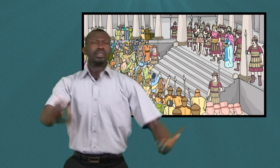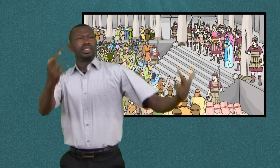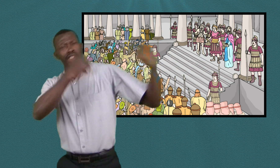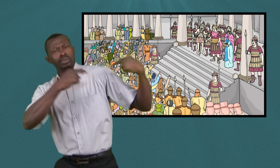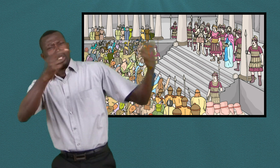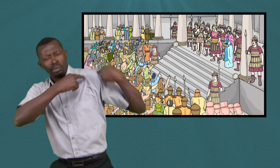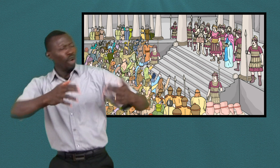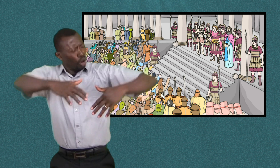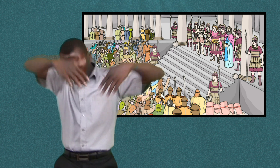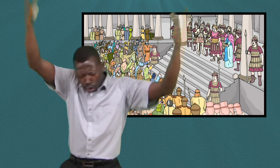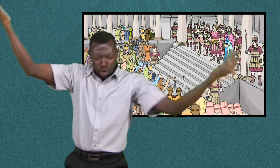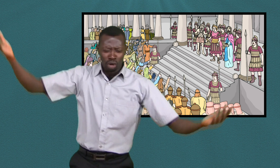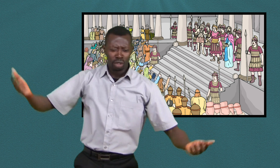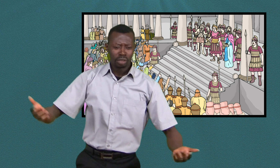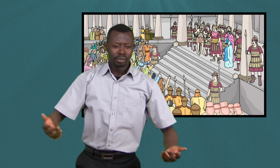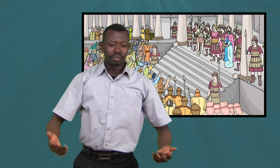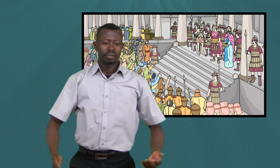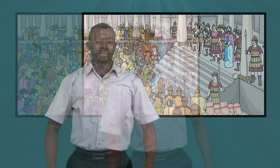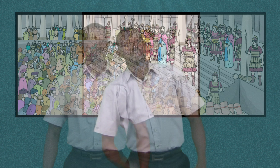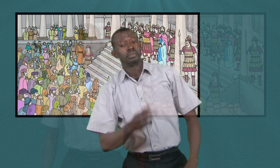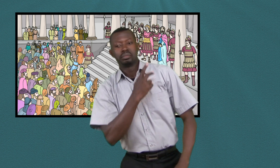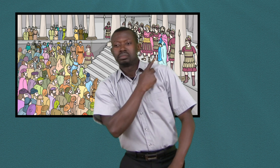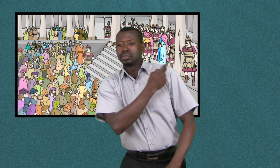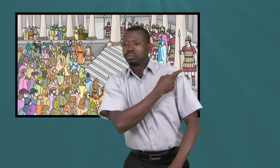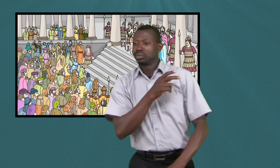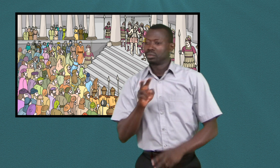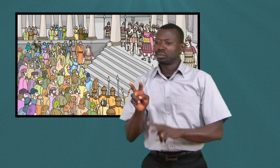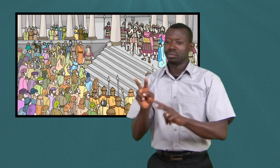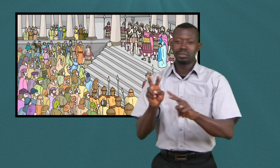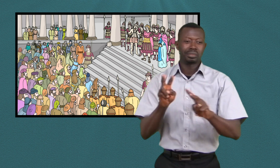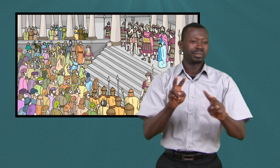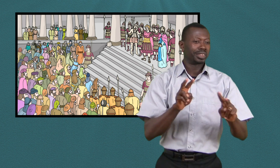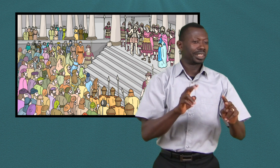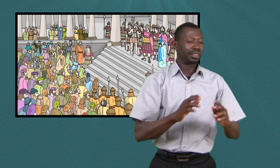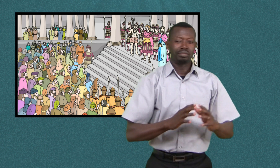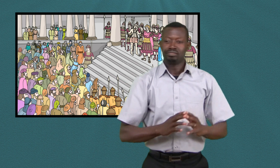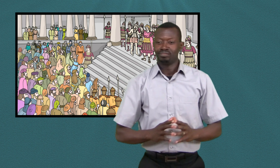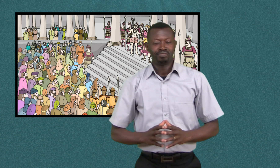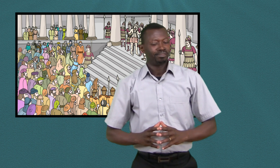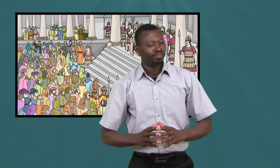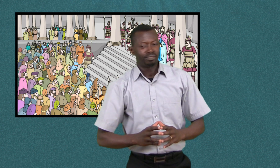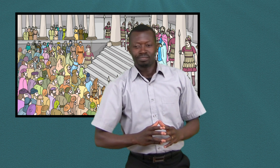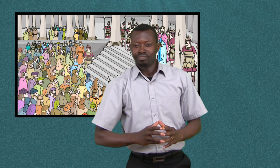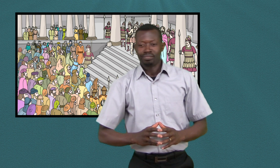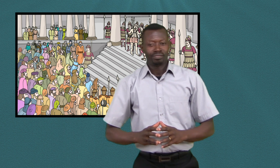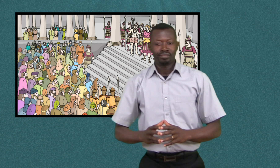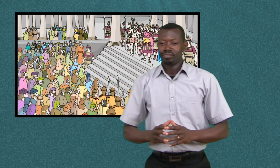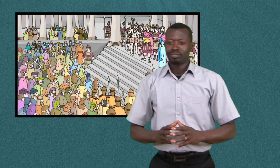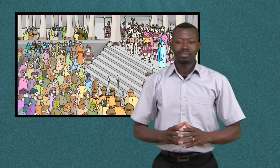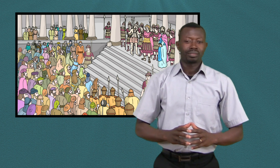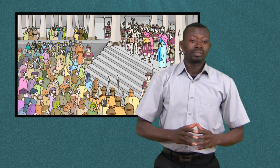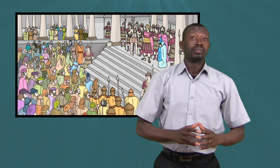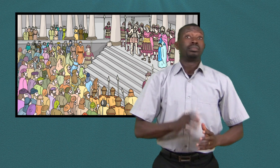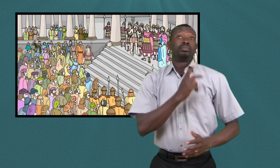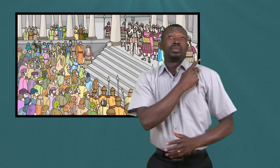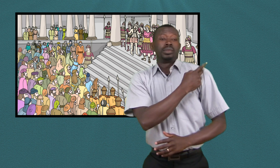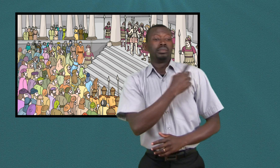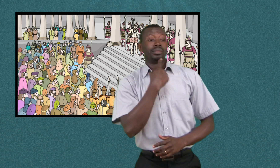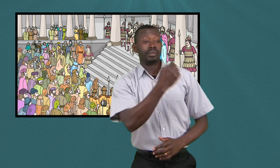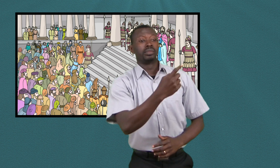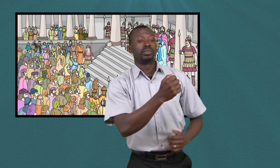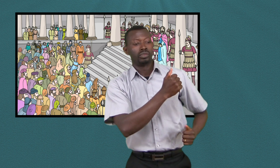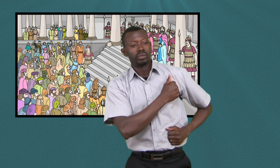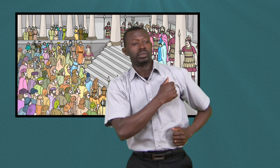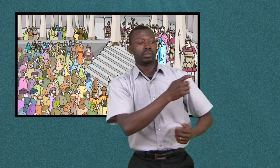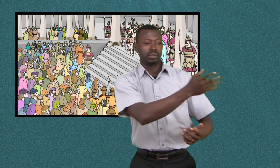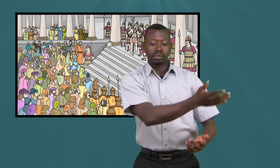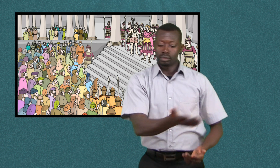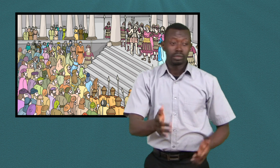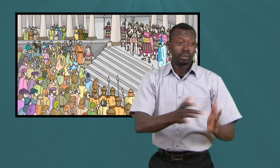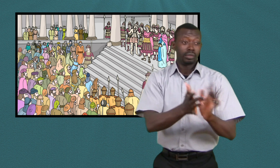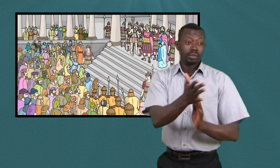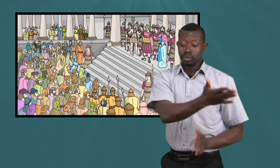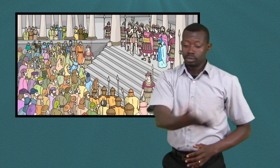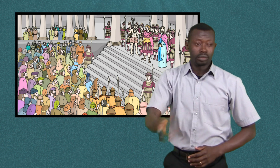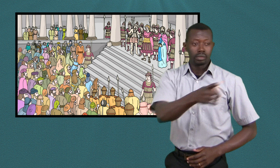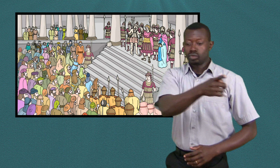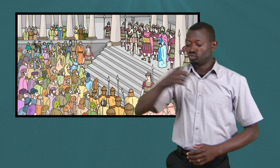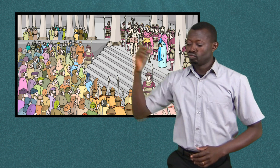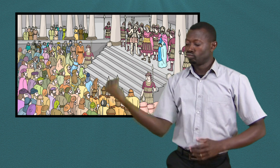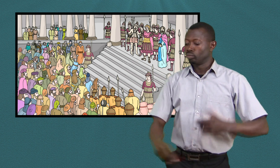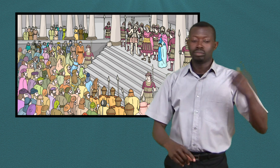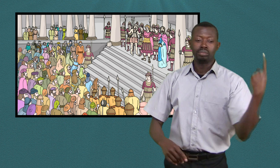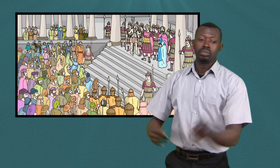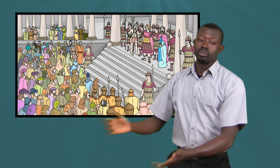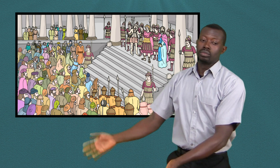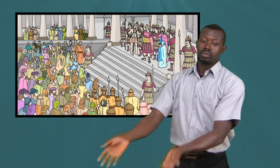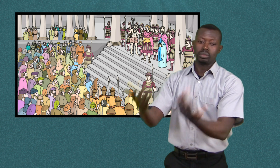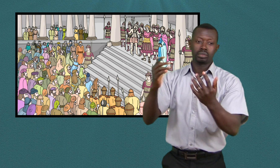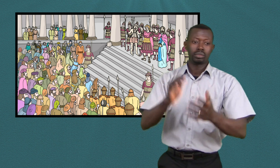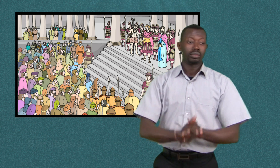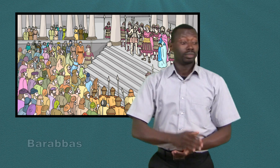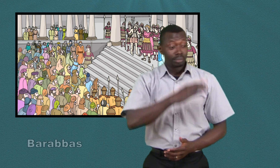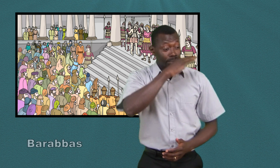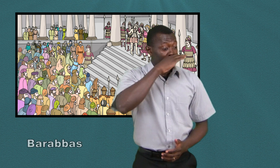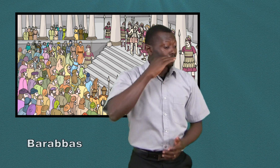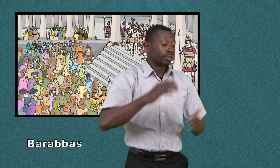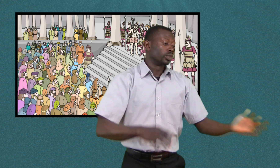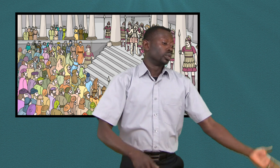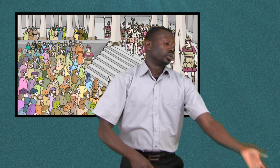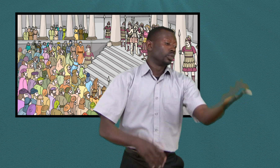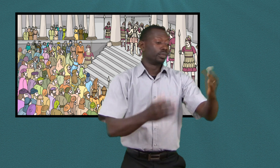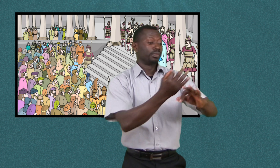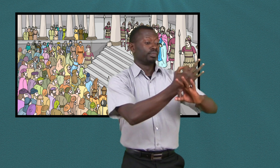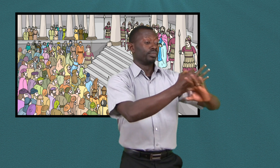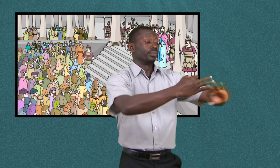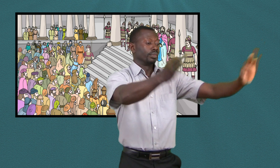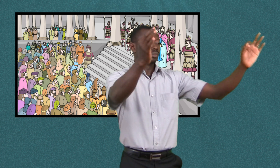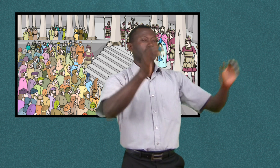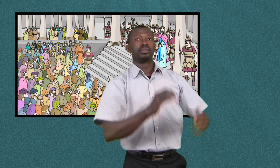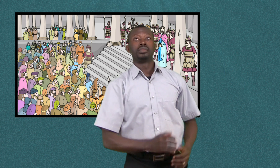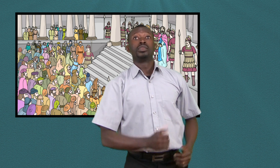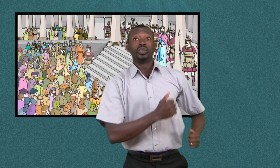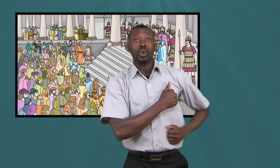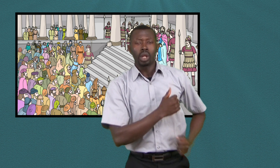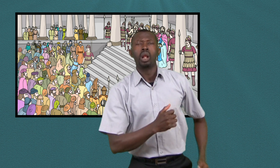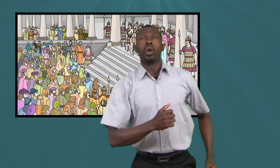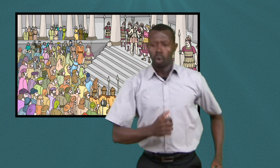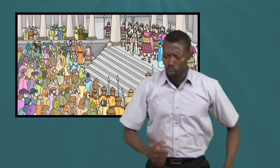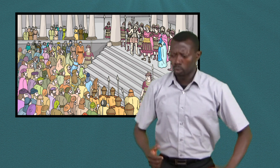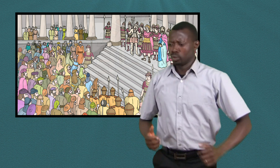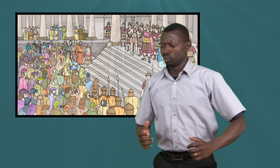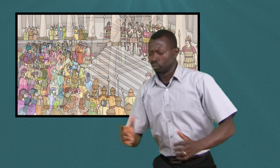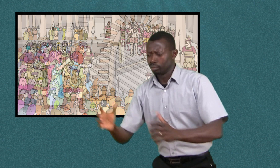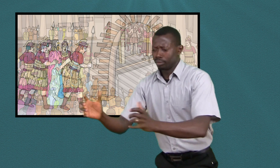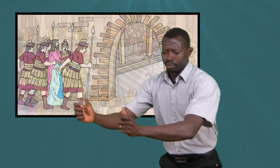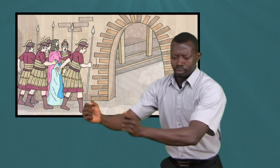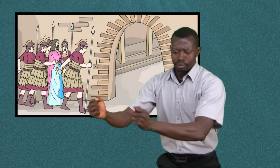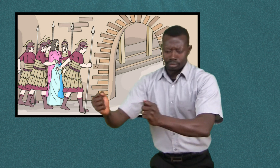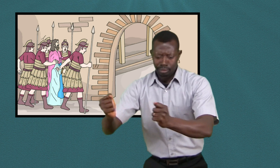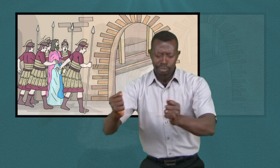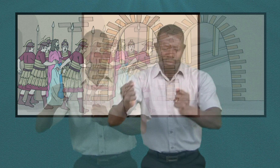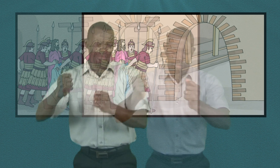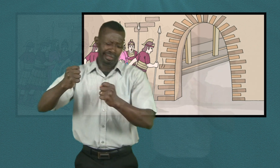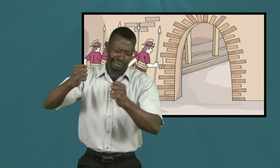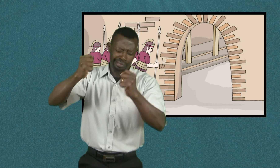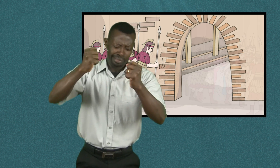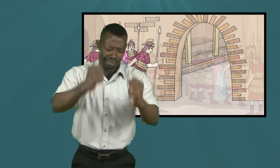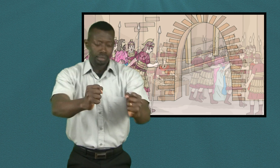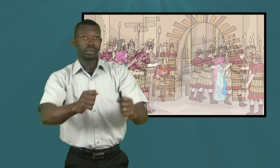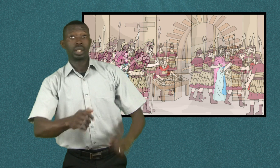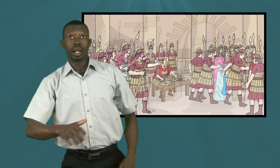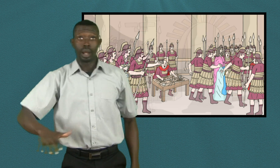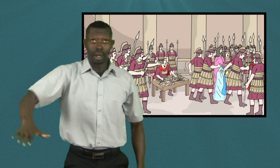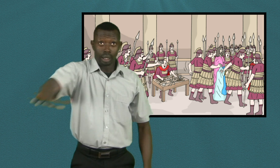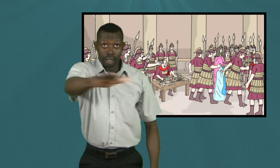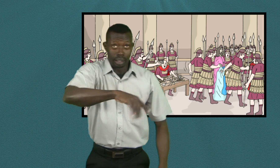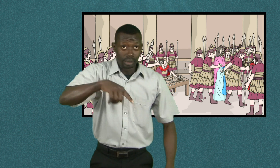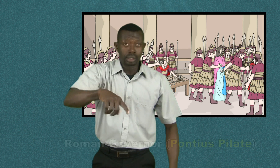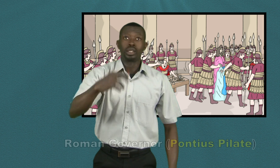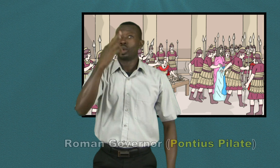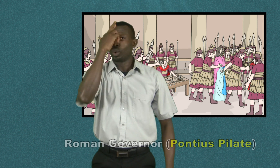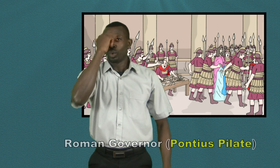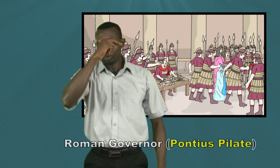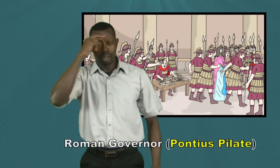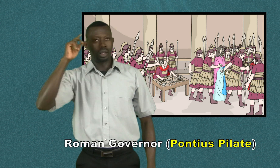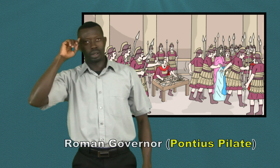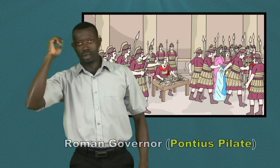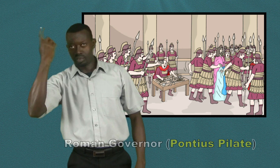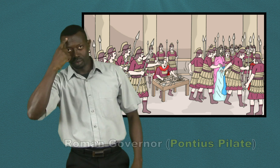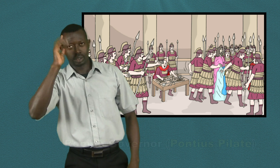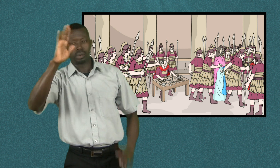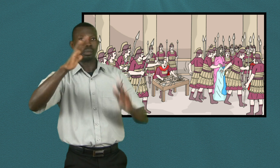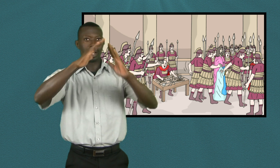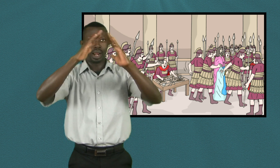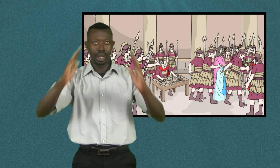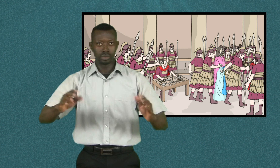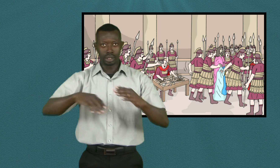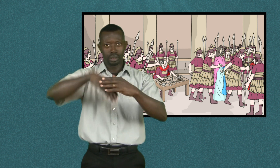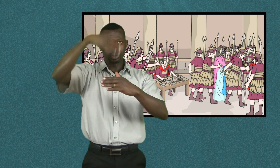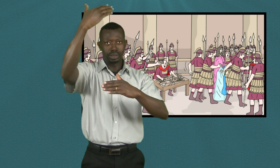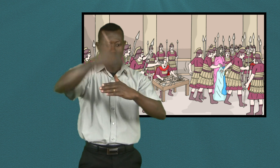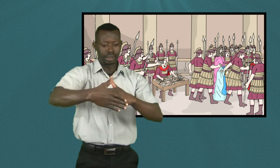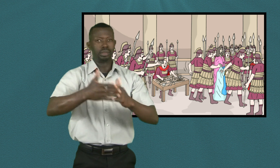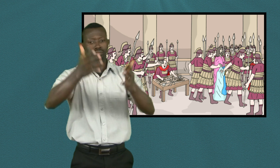“I am innocent of this man’s blood,” he said. “You bear the responsibility.”